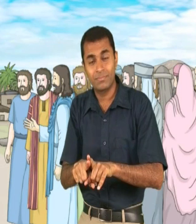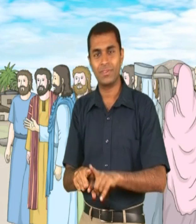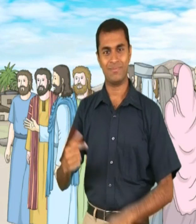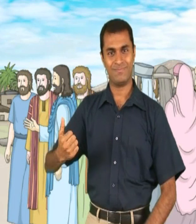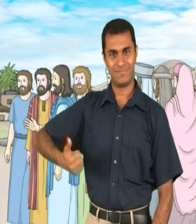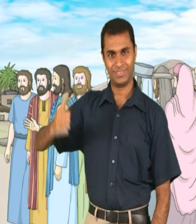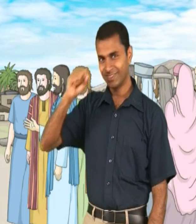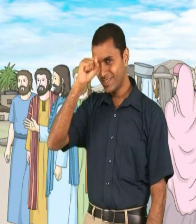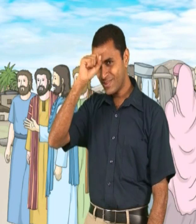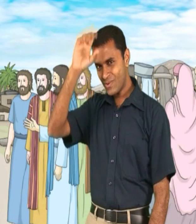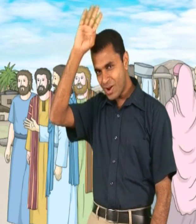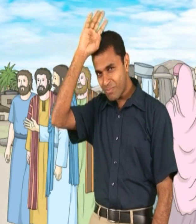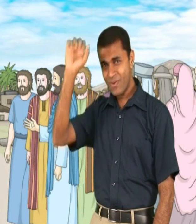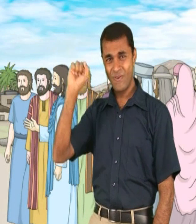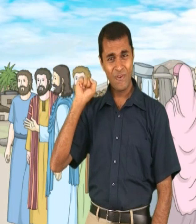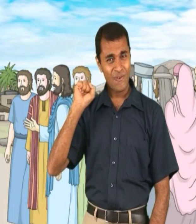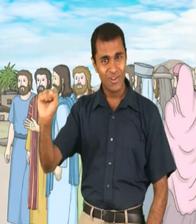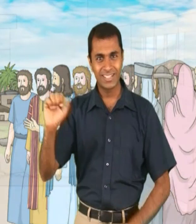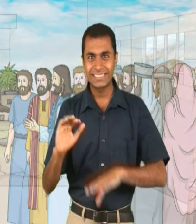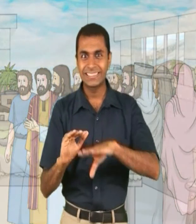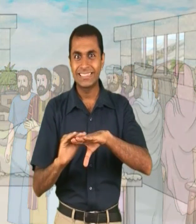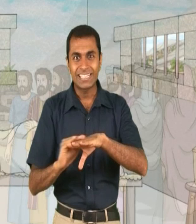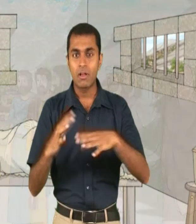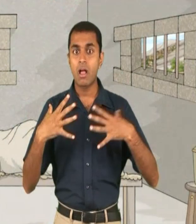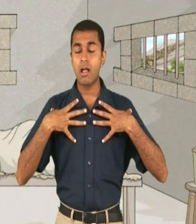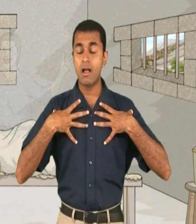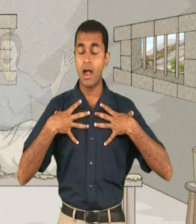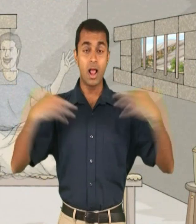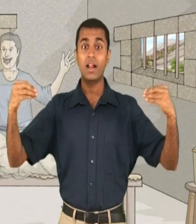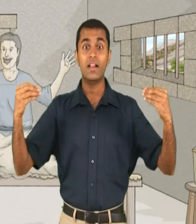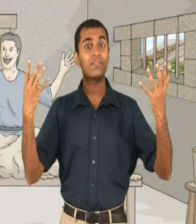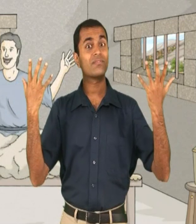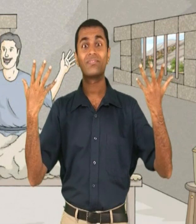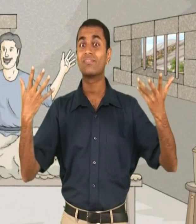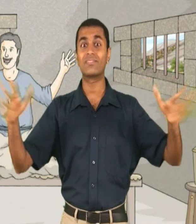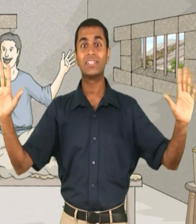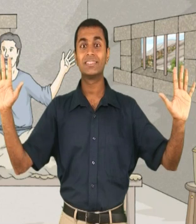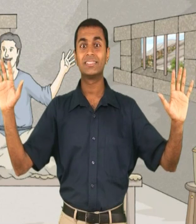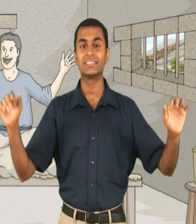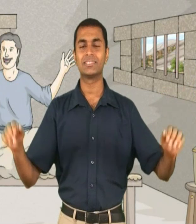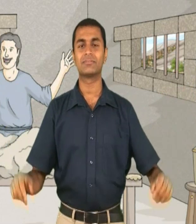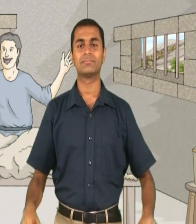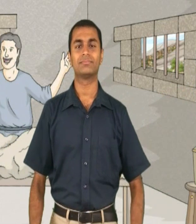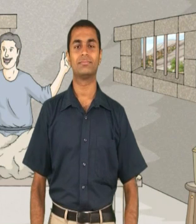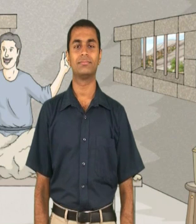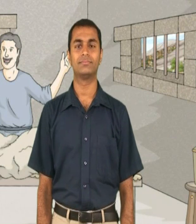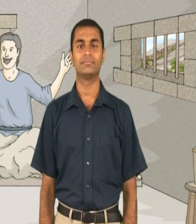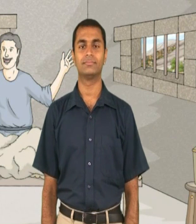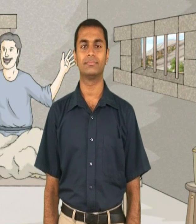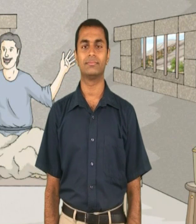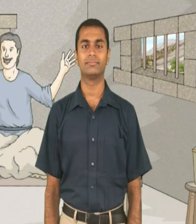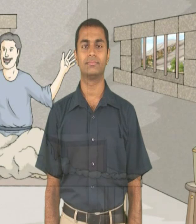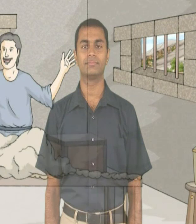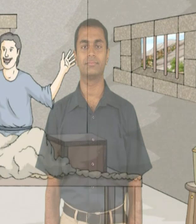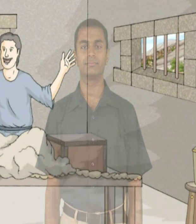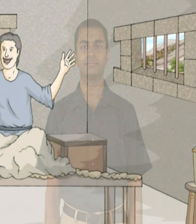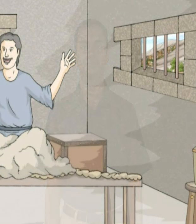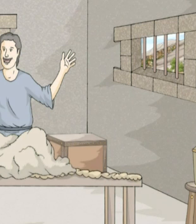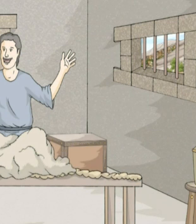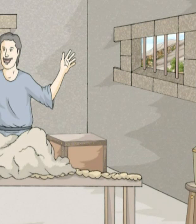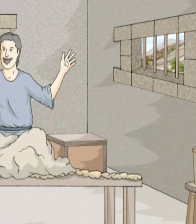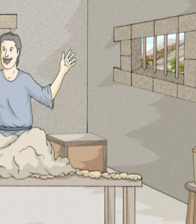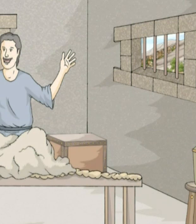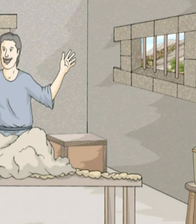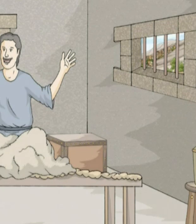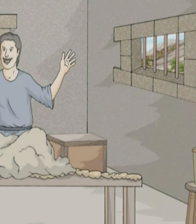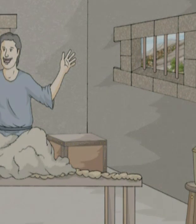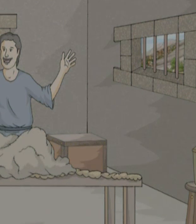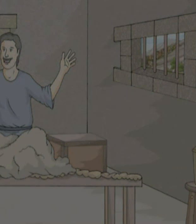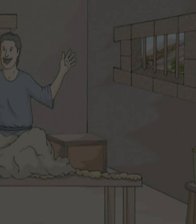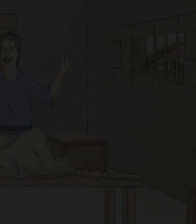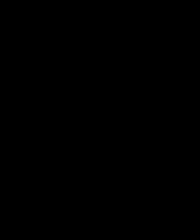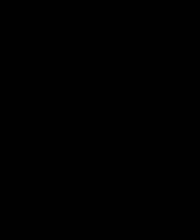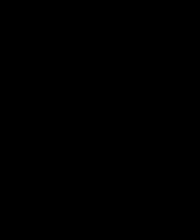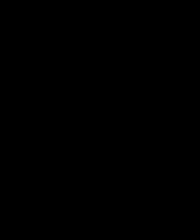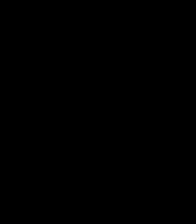And his servant was healed at that very hour.